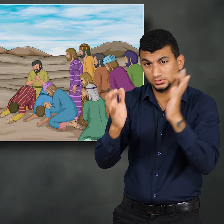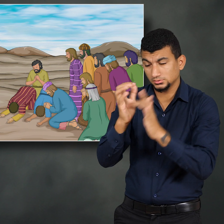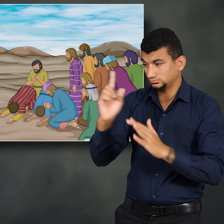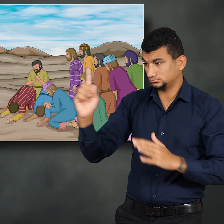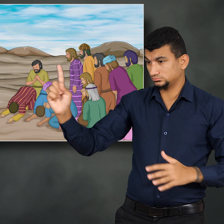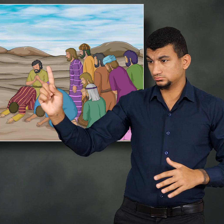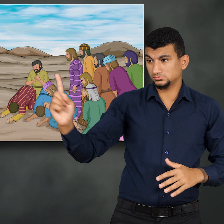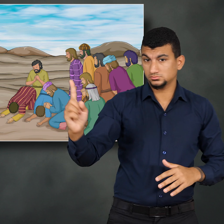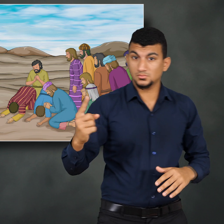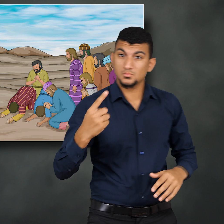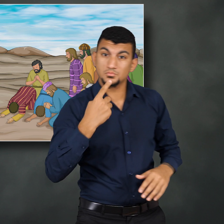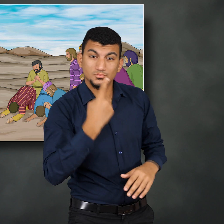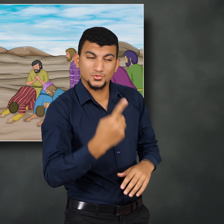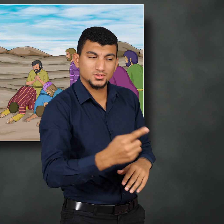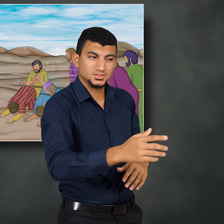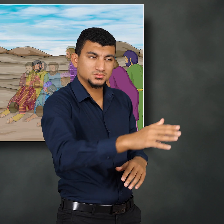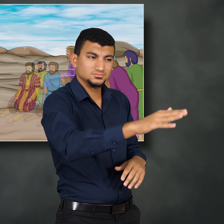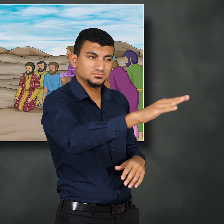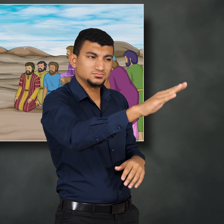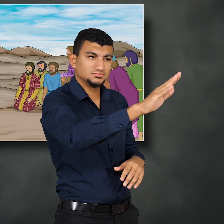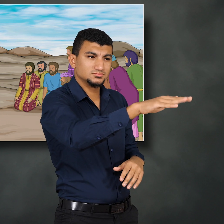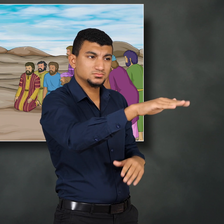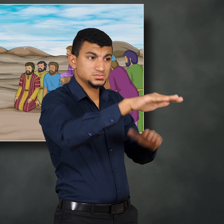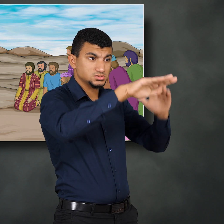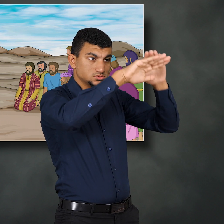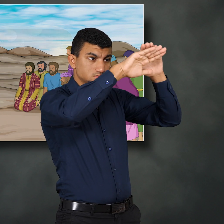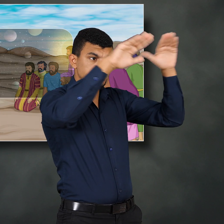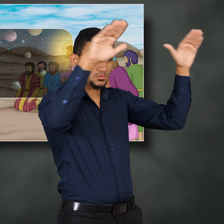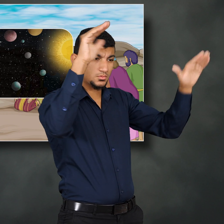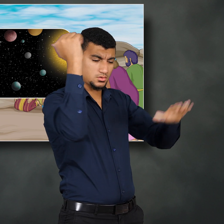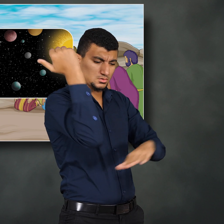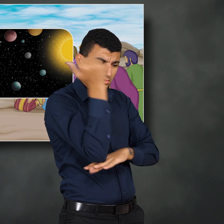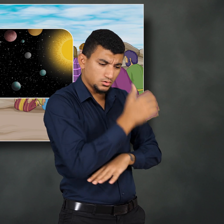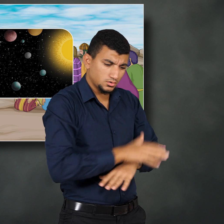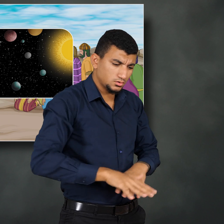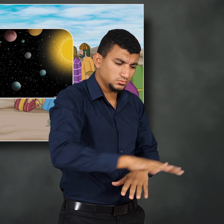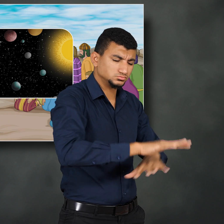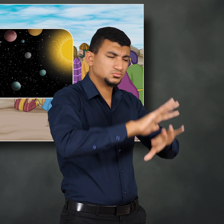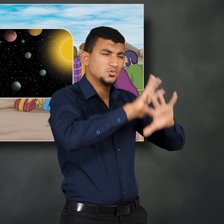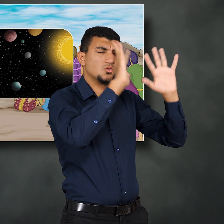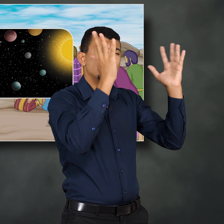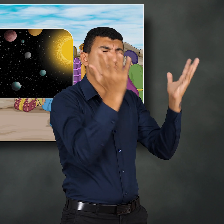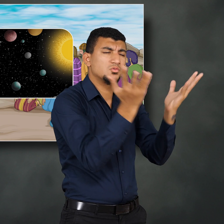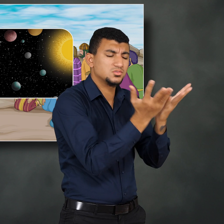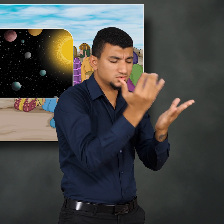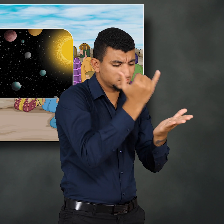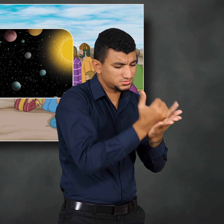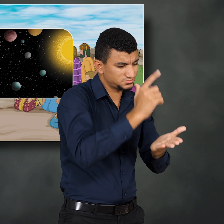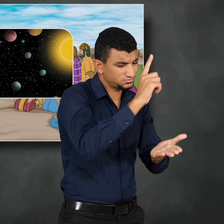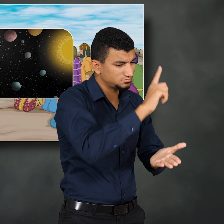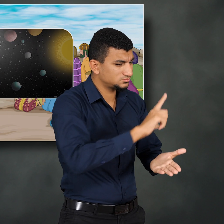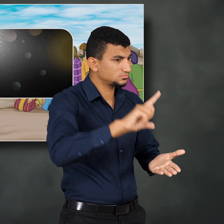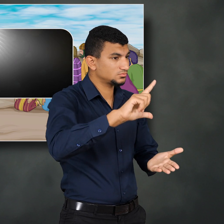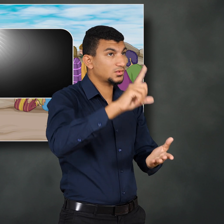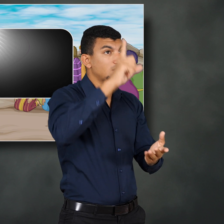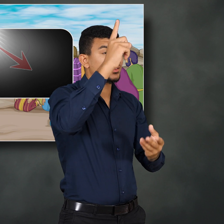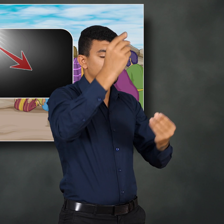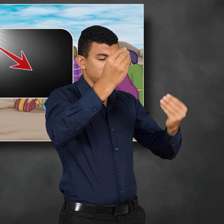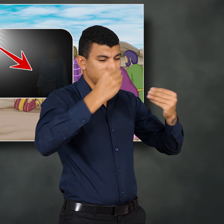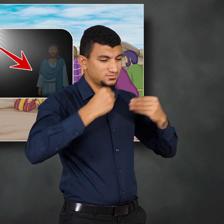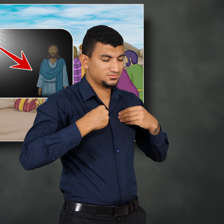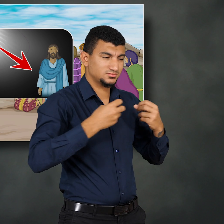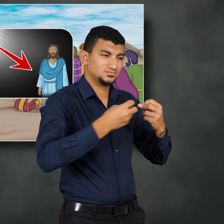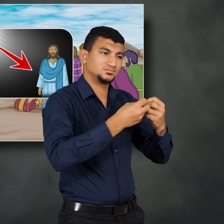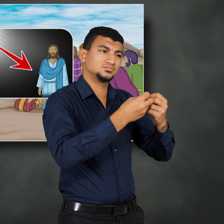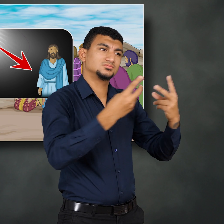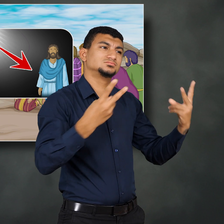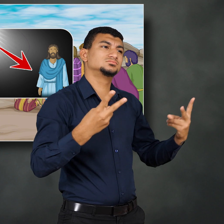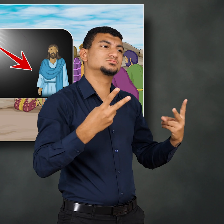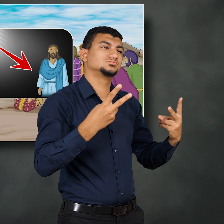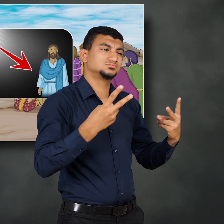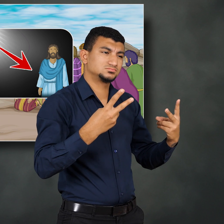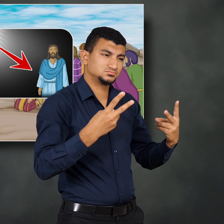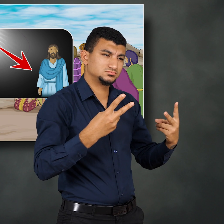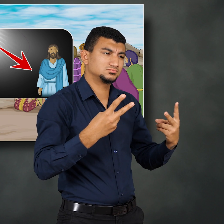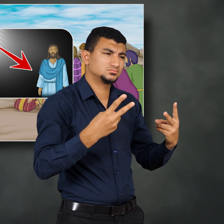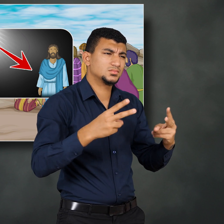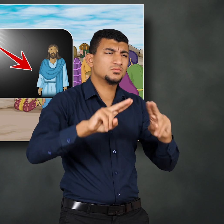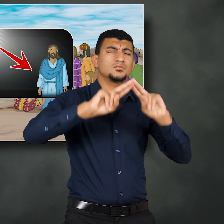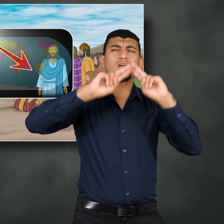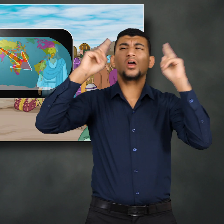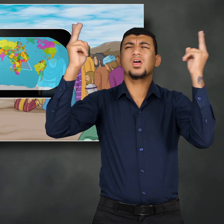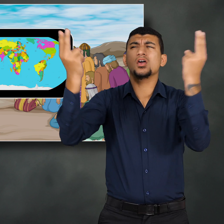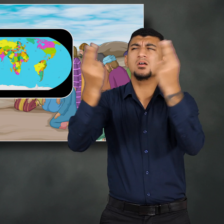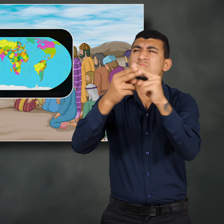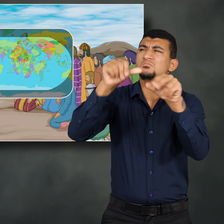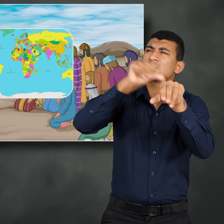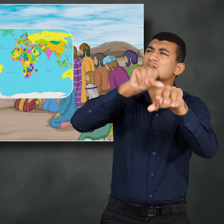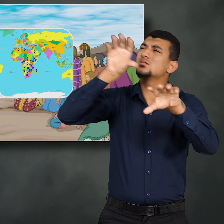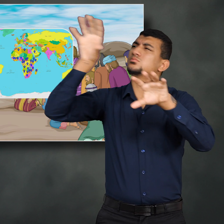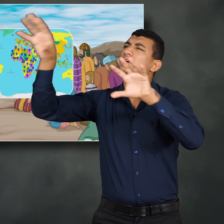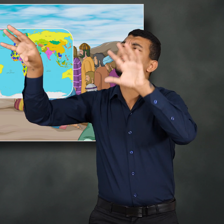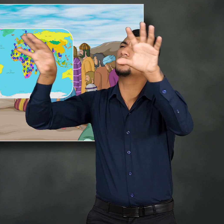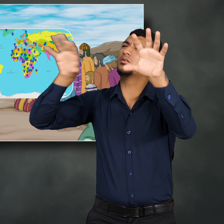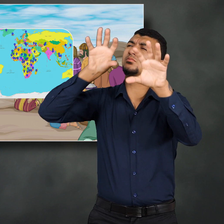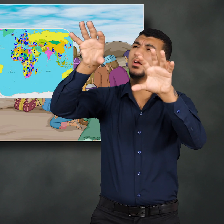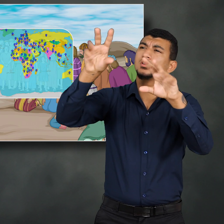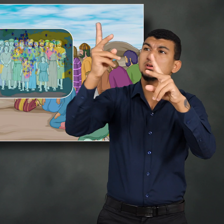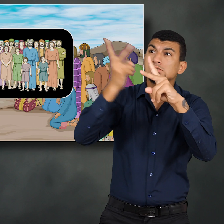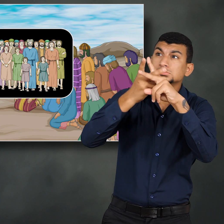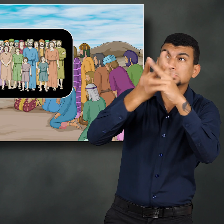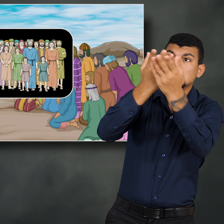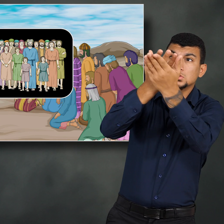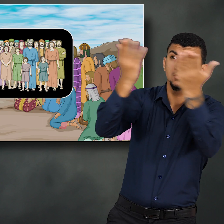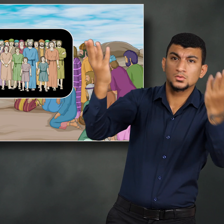Then Jesus came to them and said, “All authority in heaven and on earth has been given to Me.